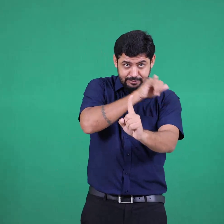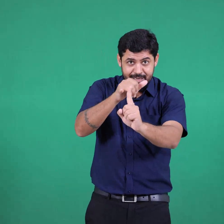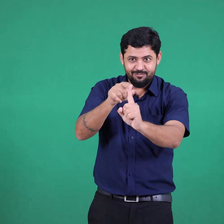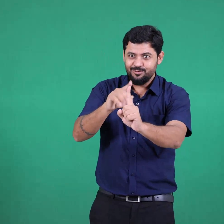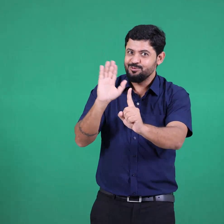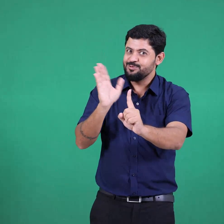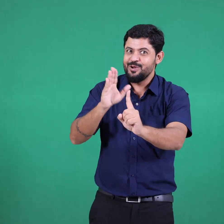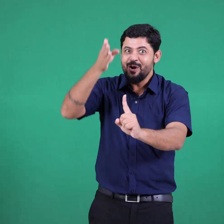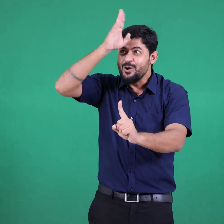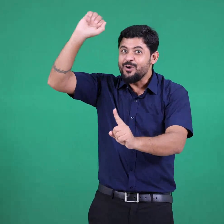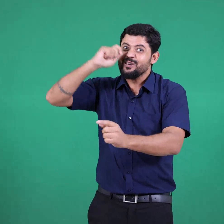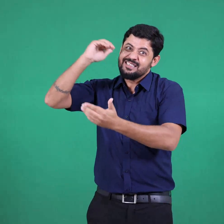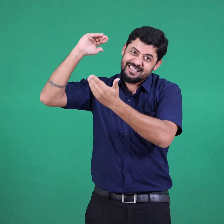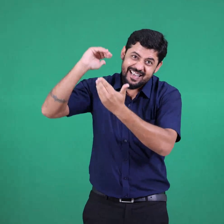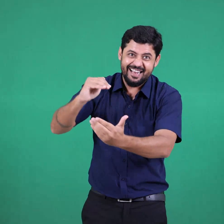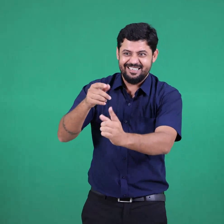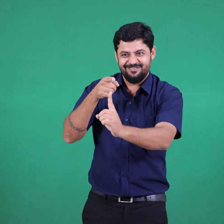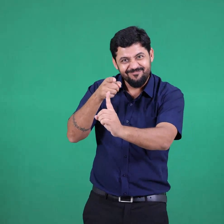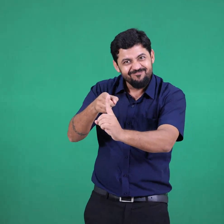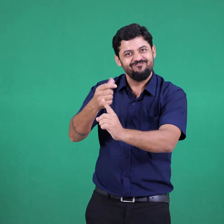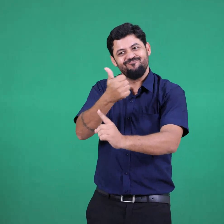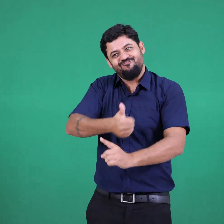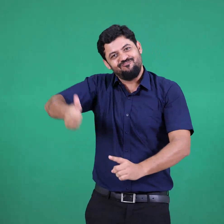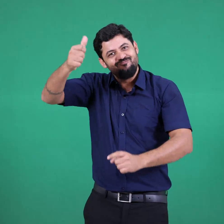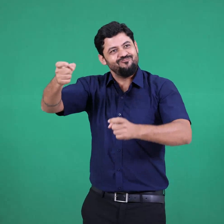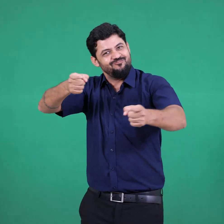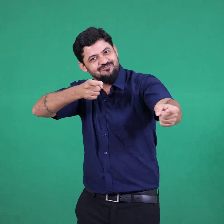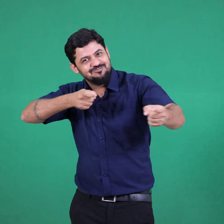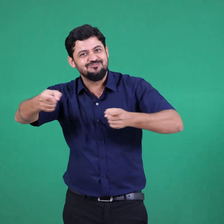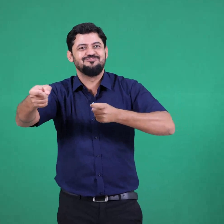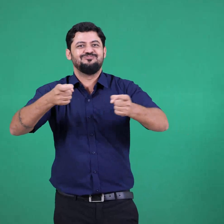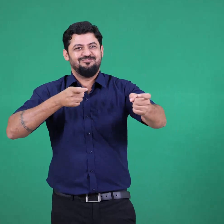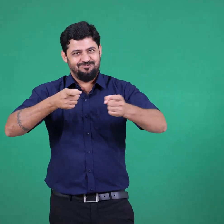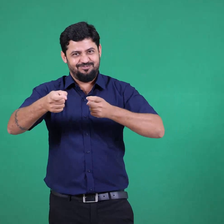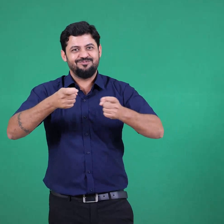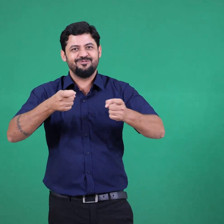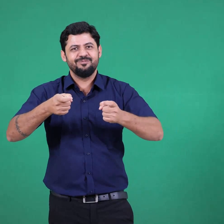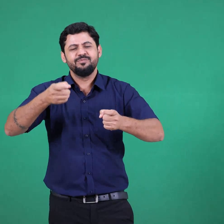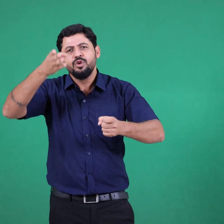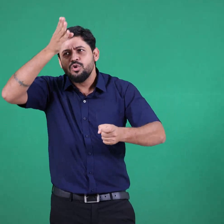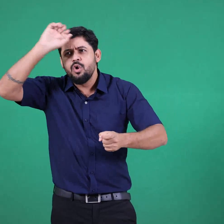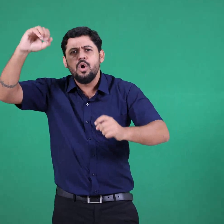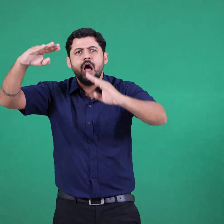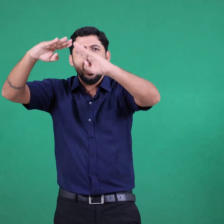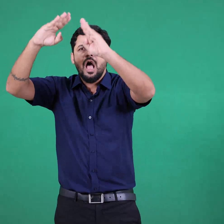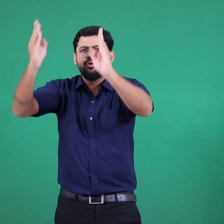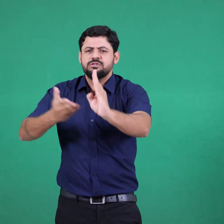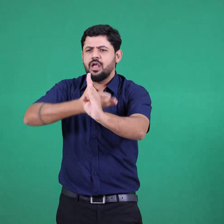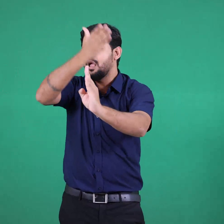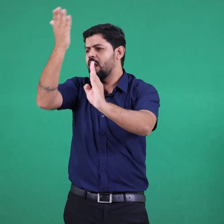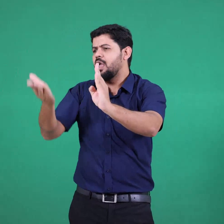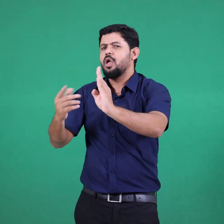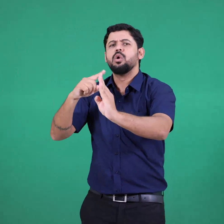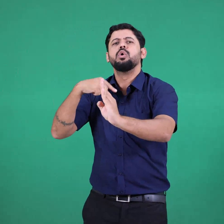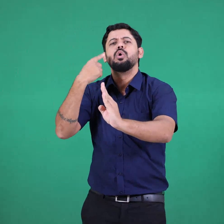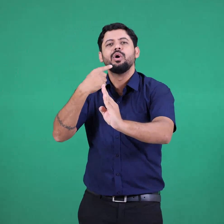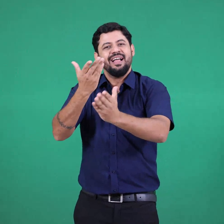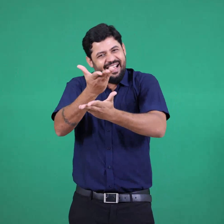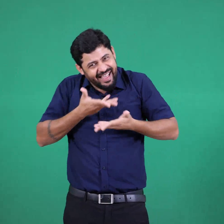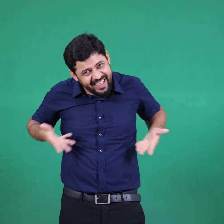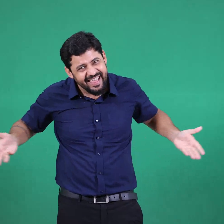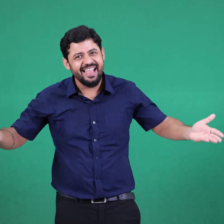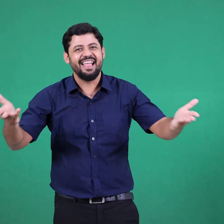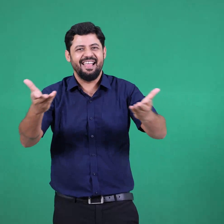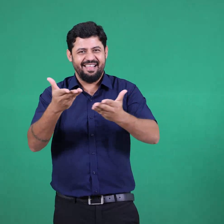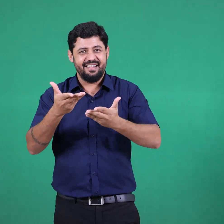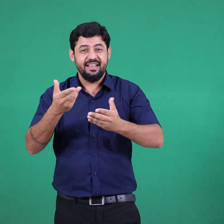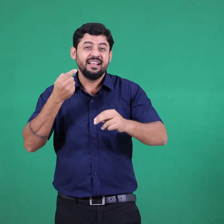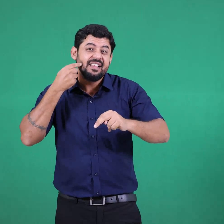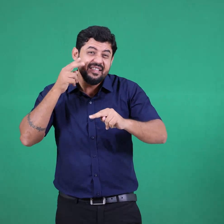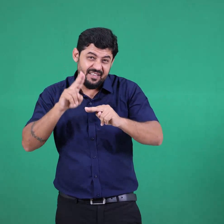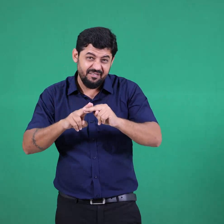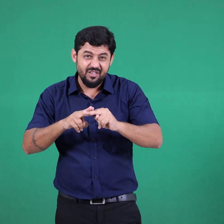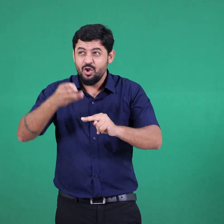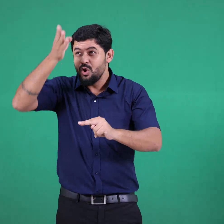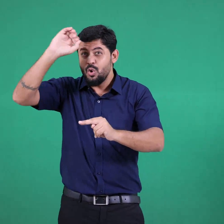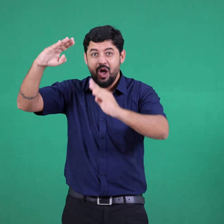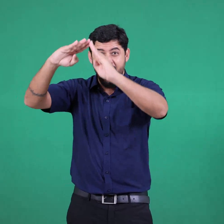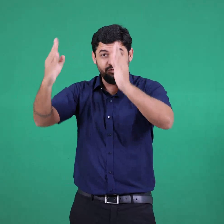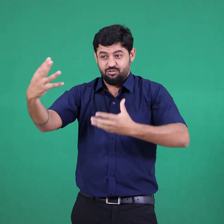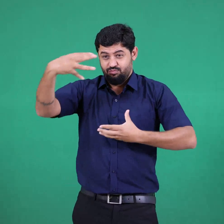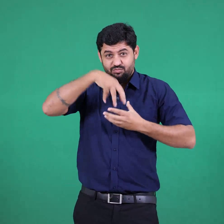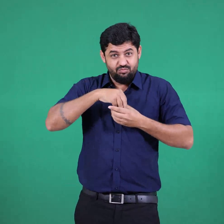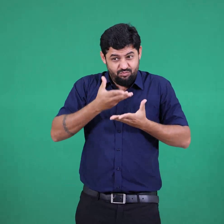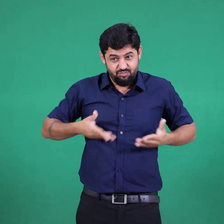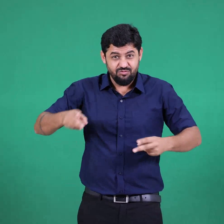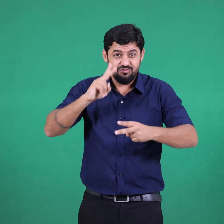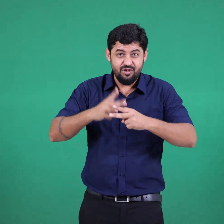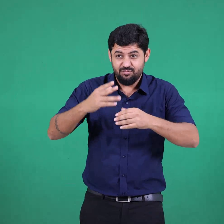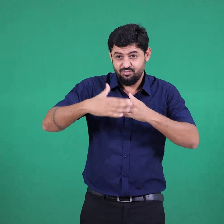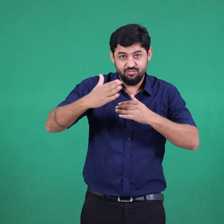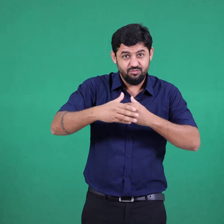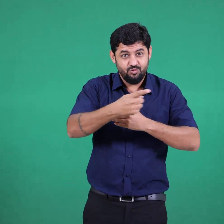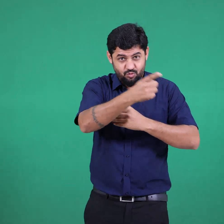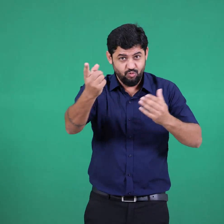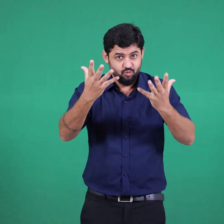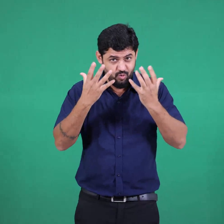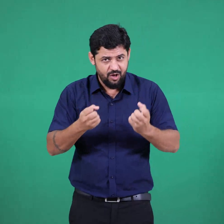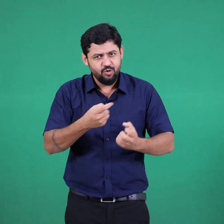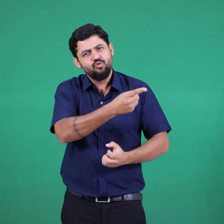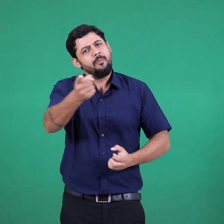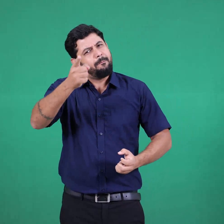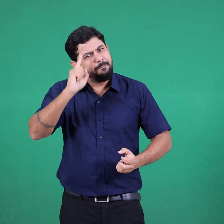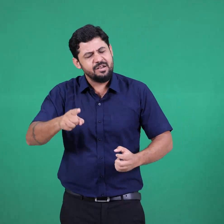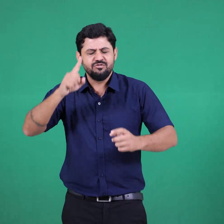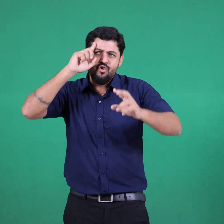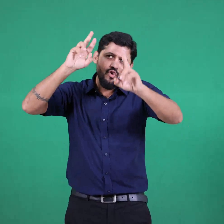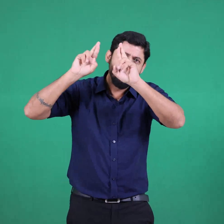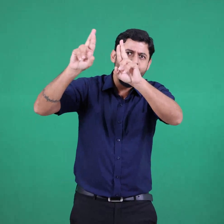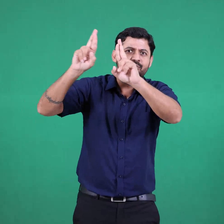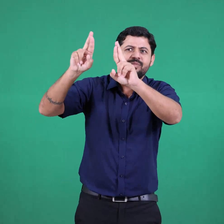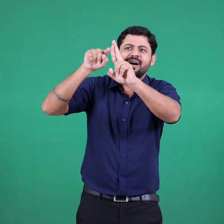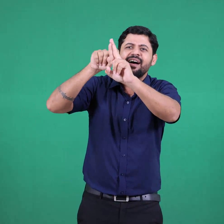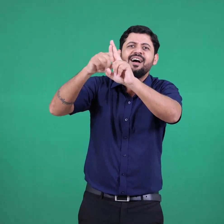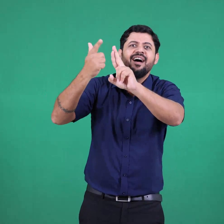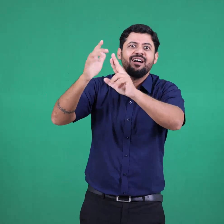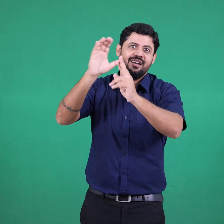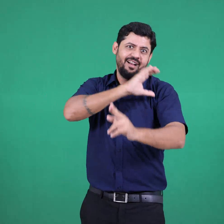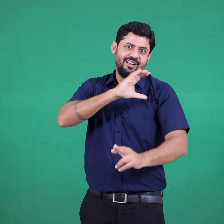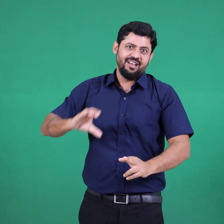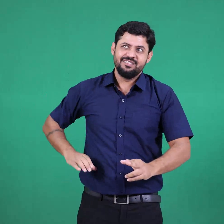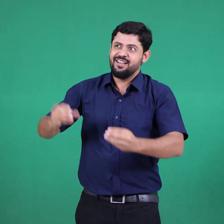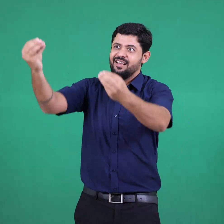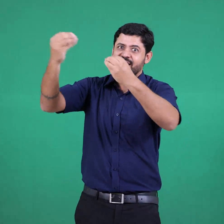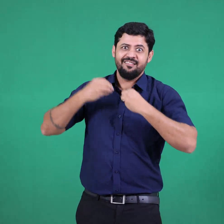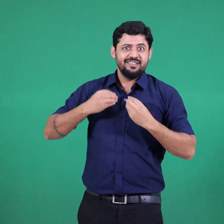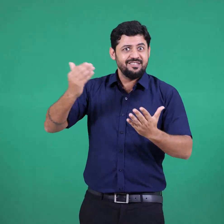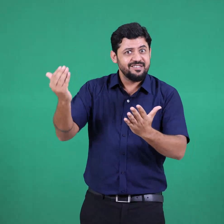But Christ is faithful as the Son over God's house.